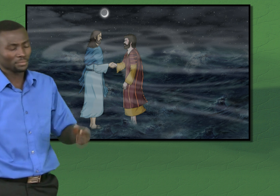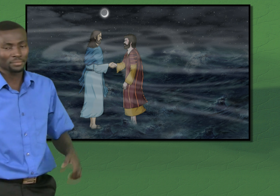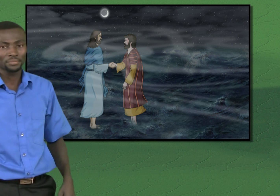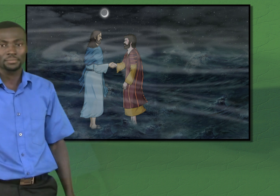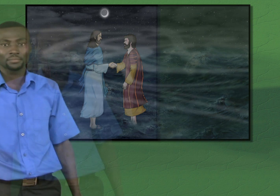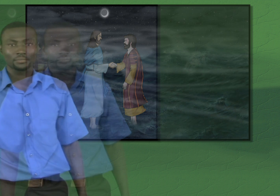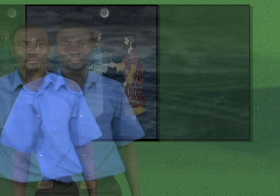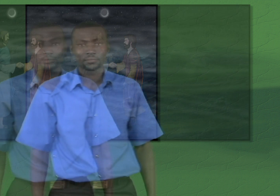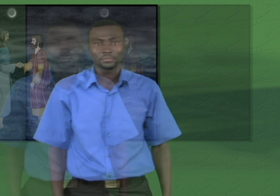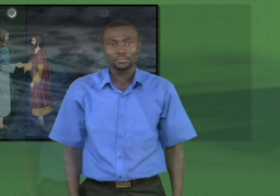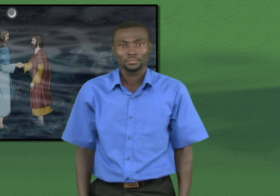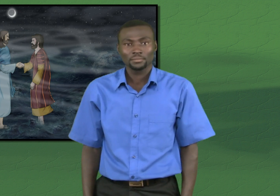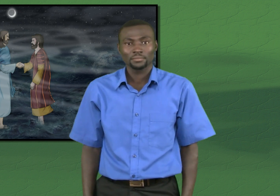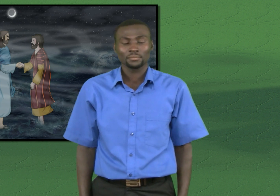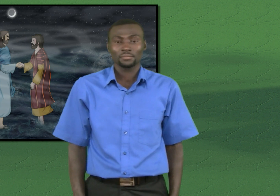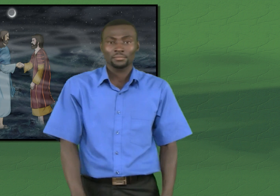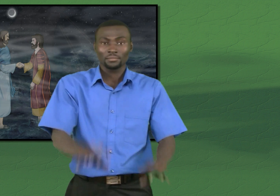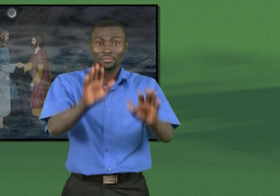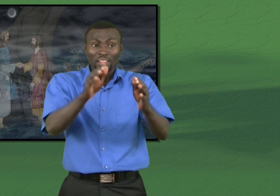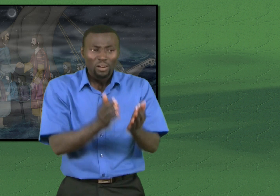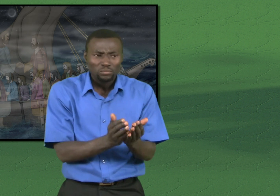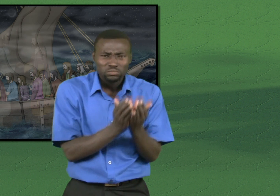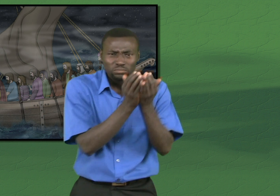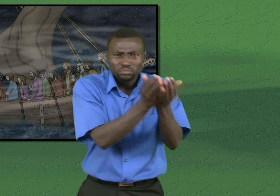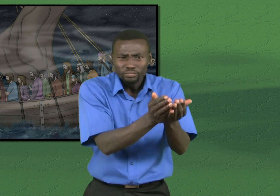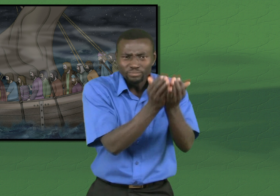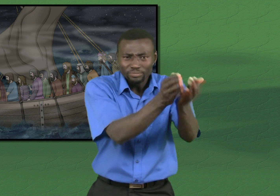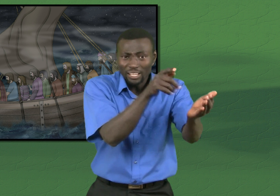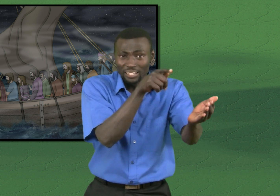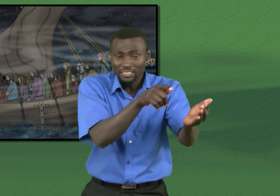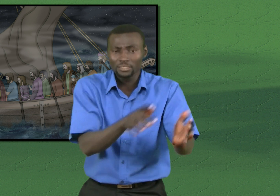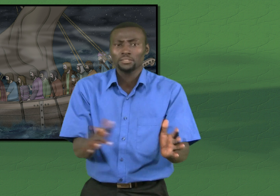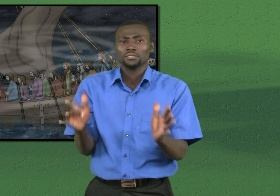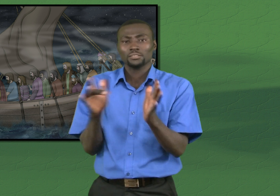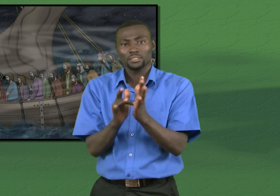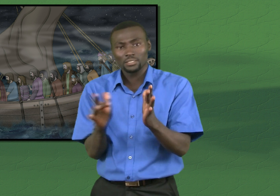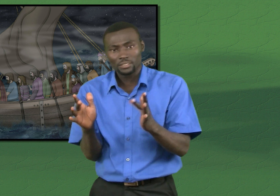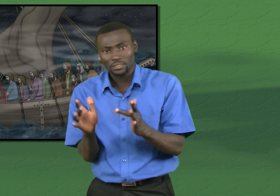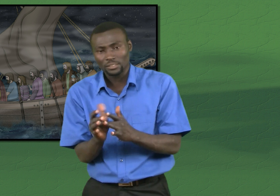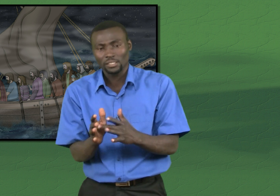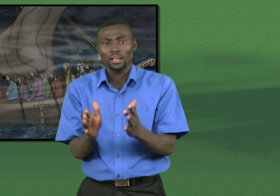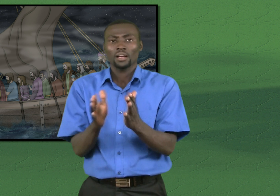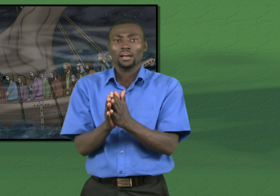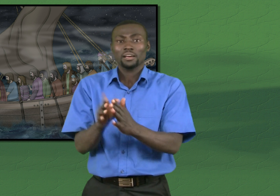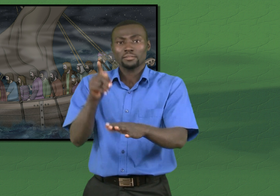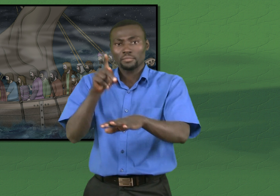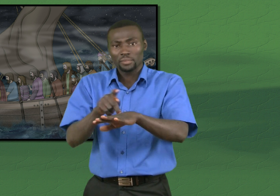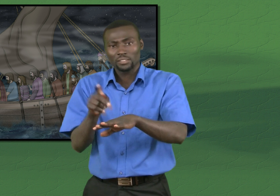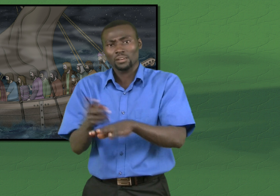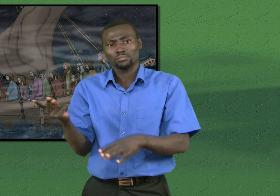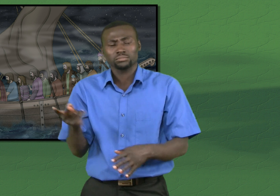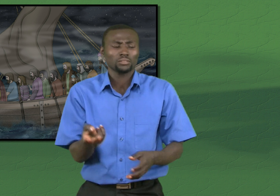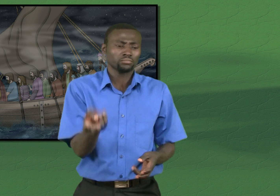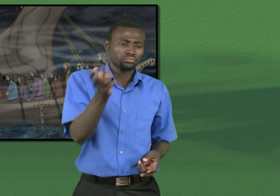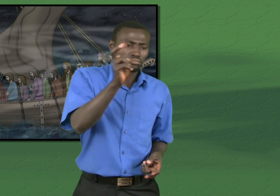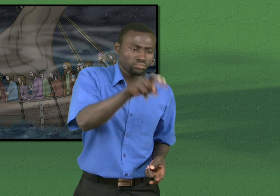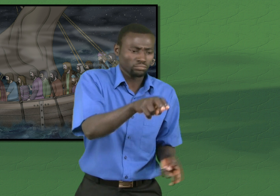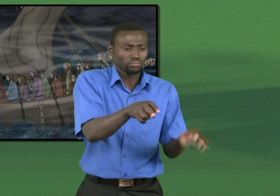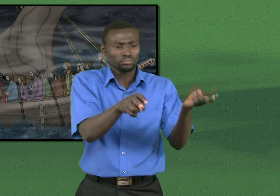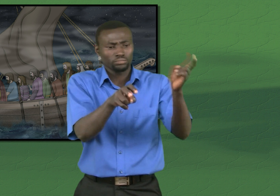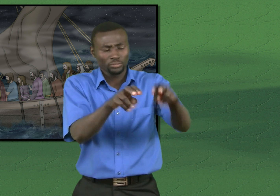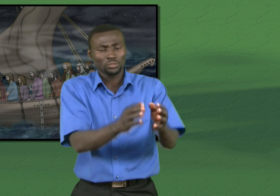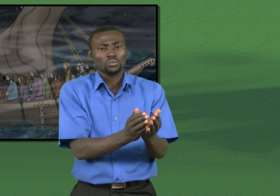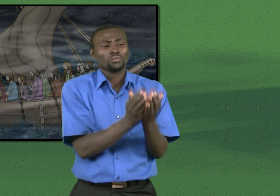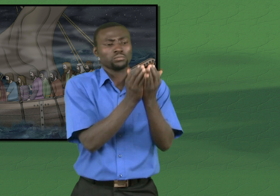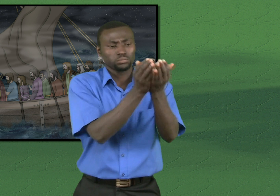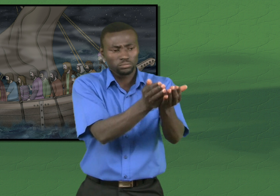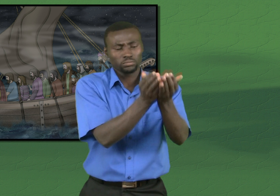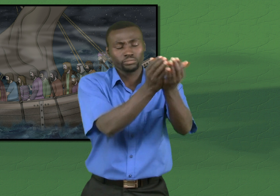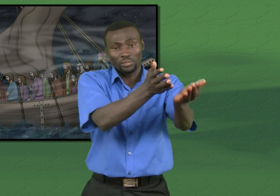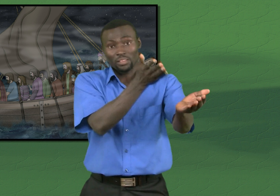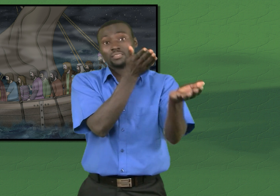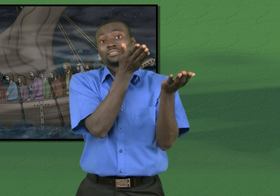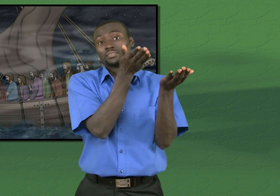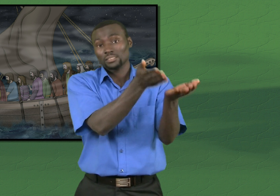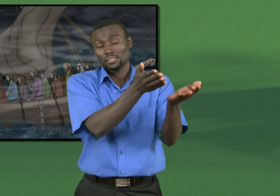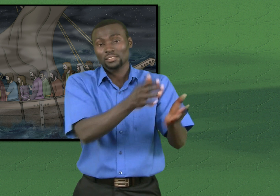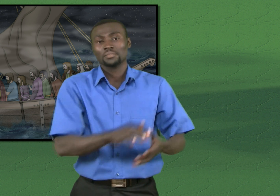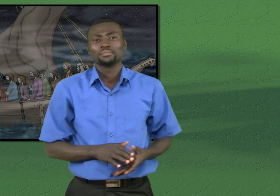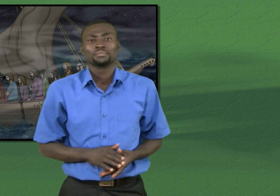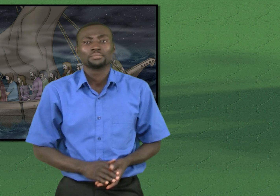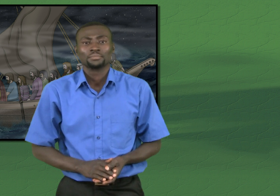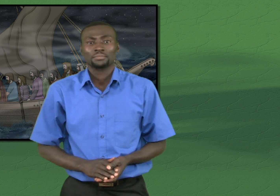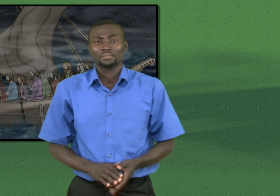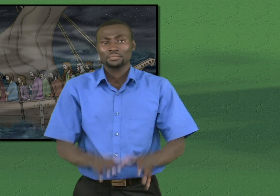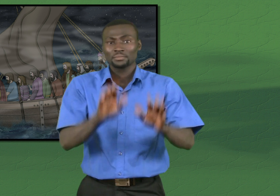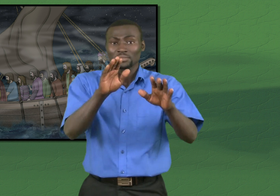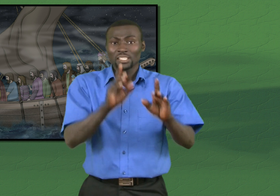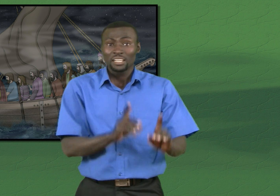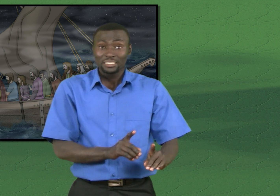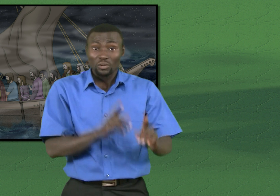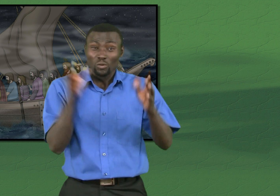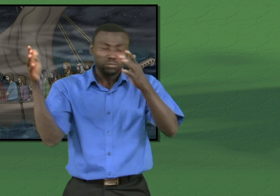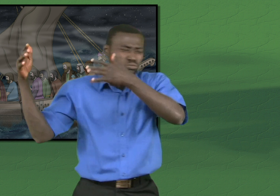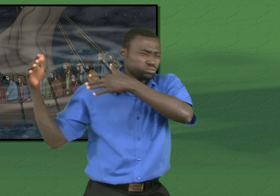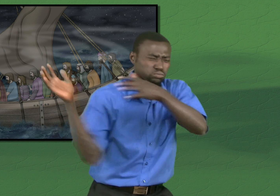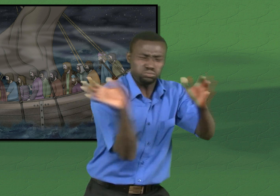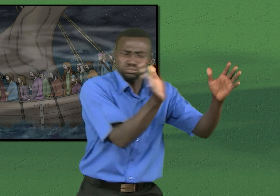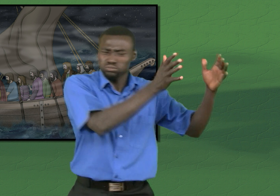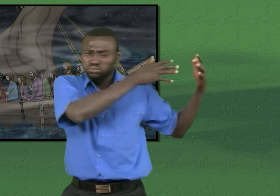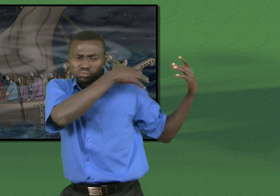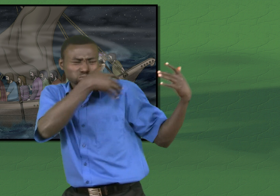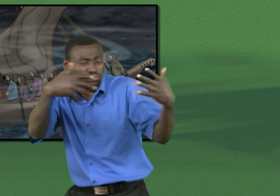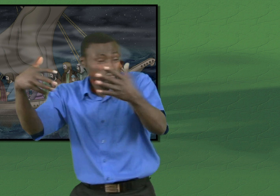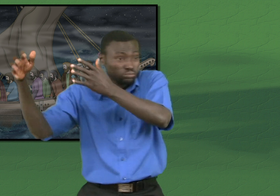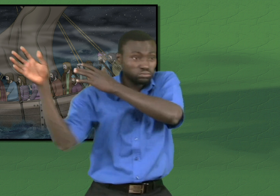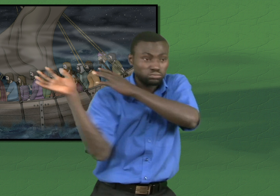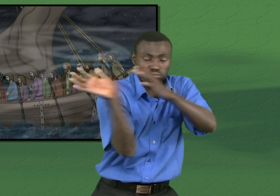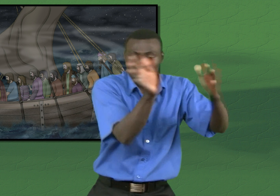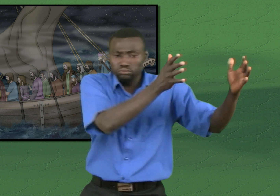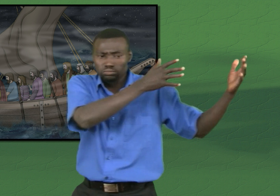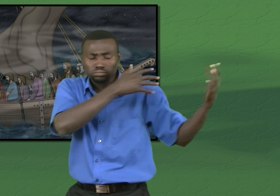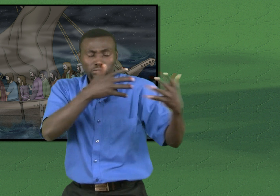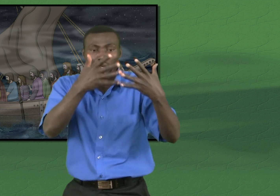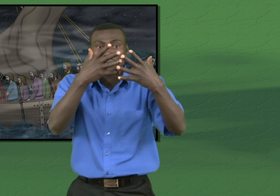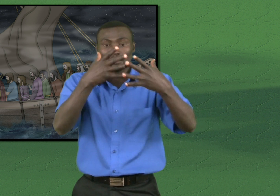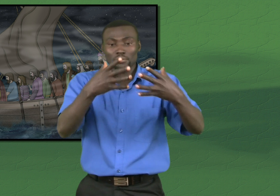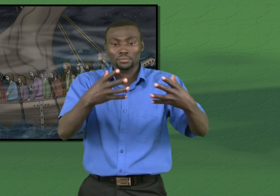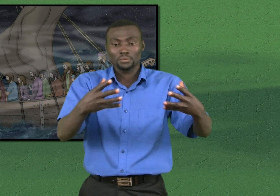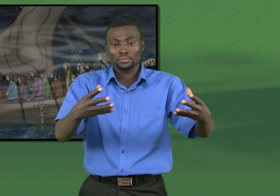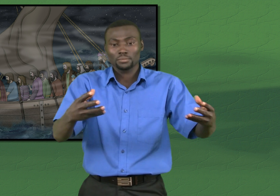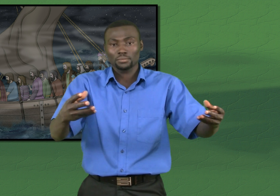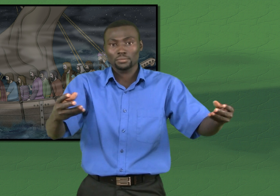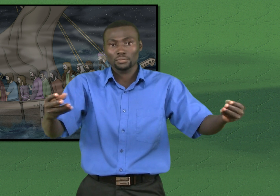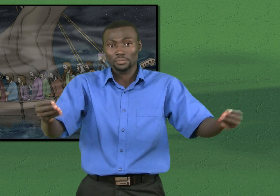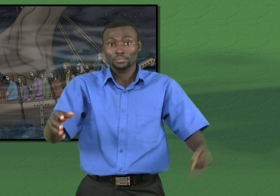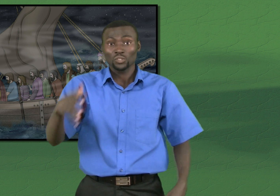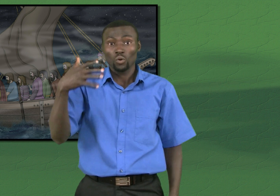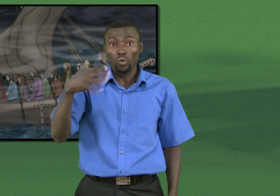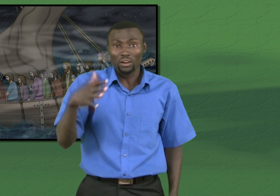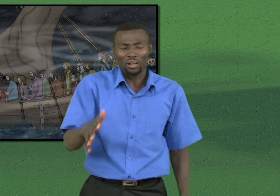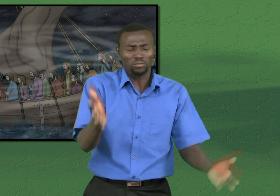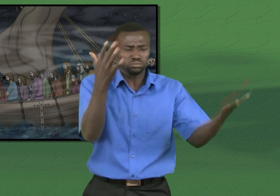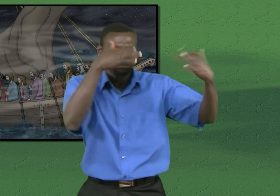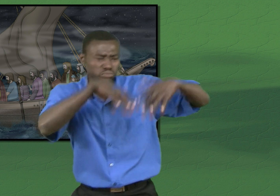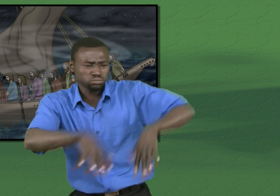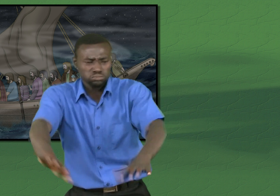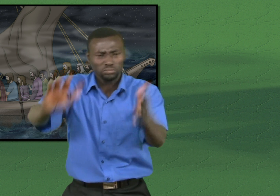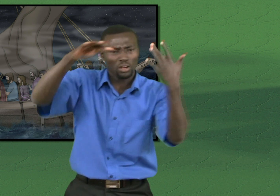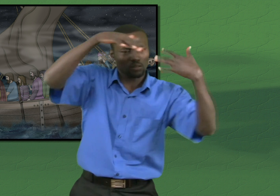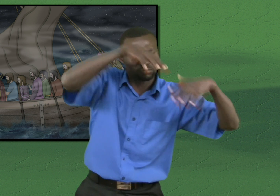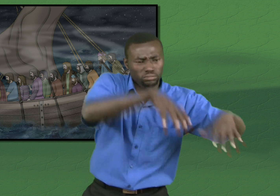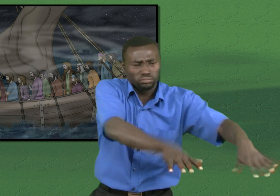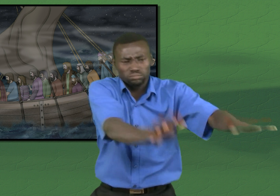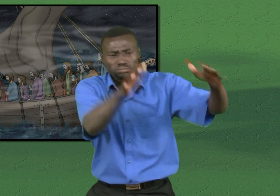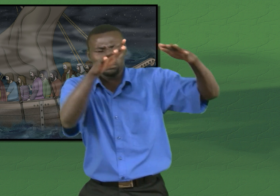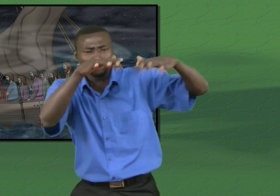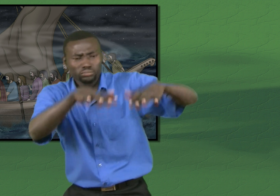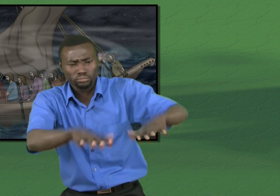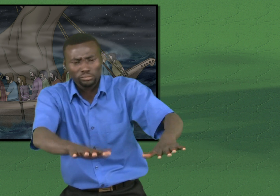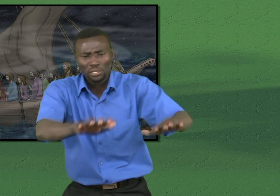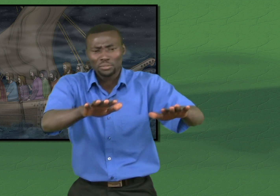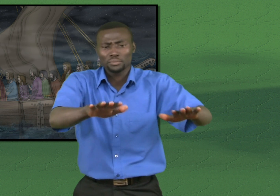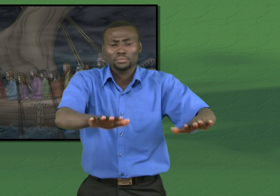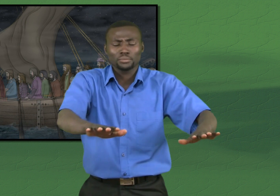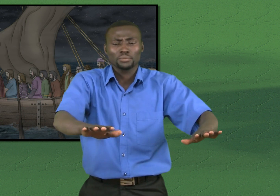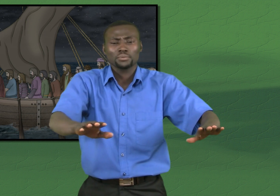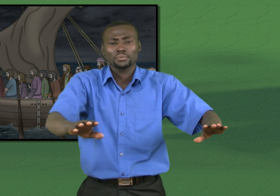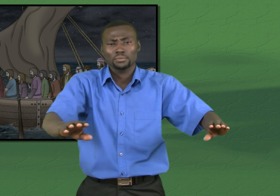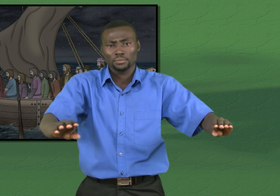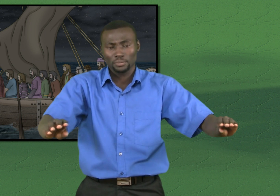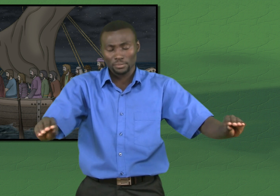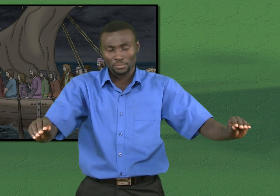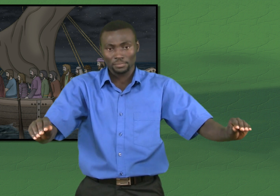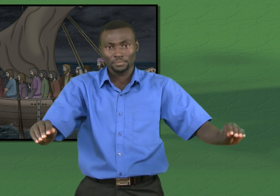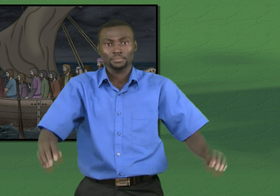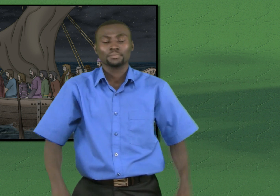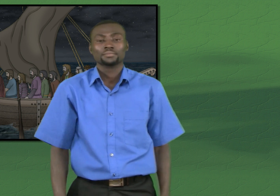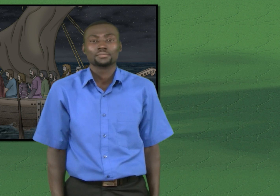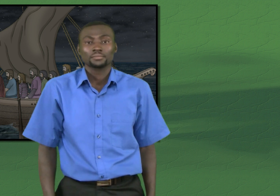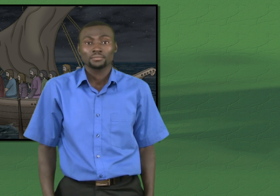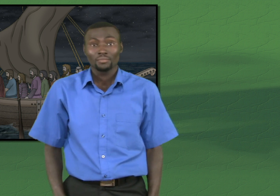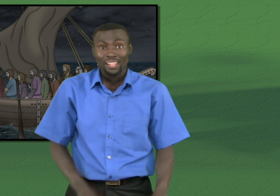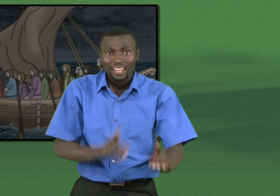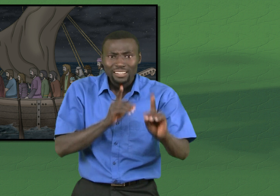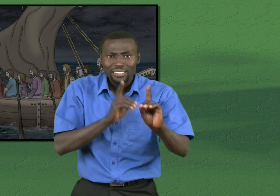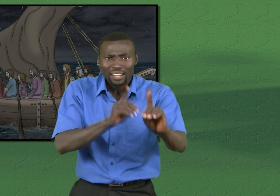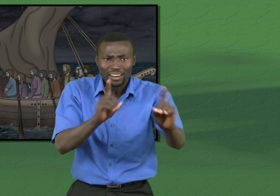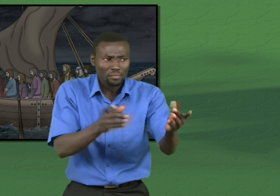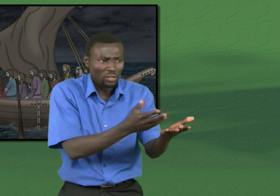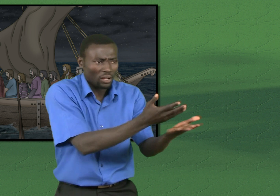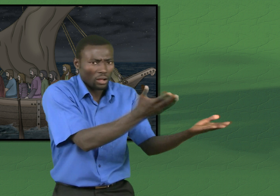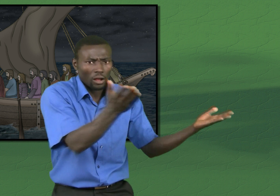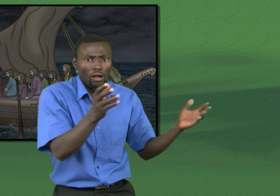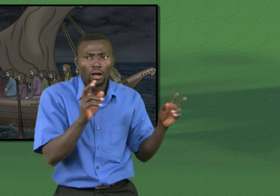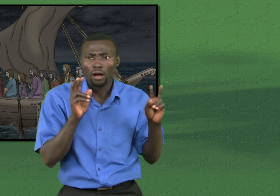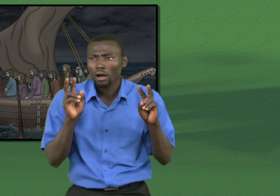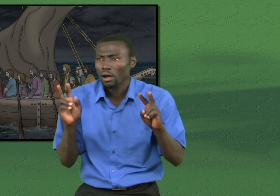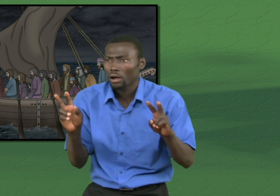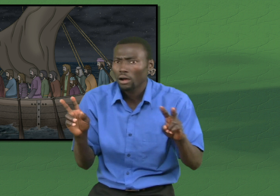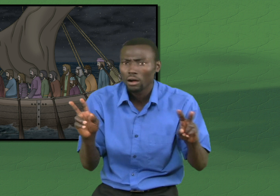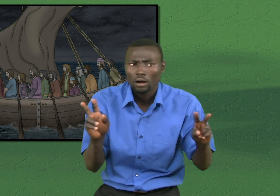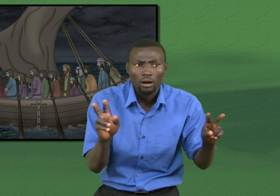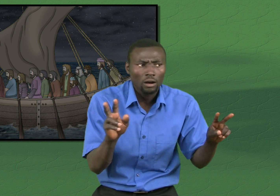And when they had climbed back into the boat, the wind died down.